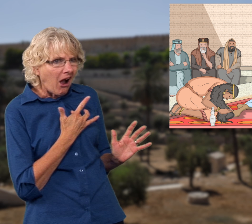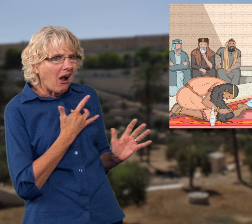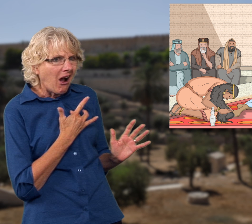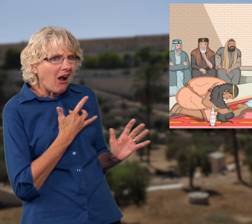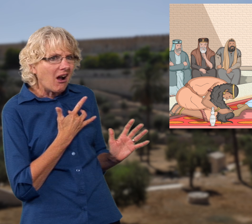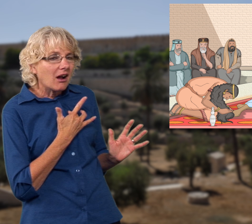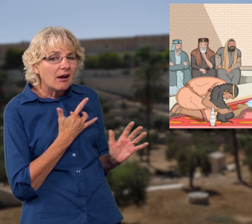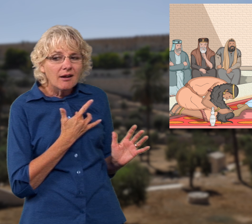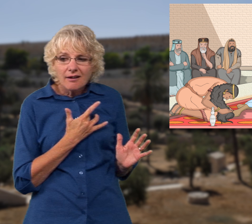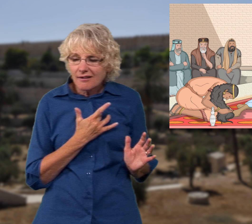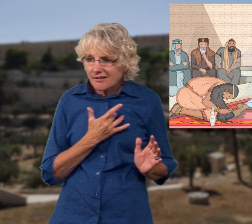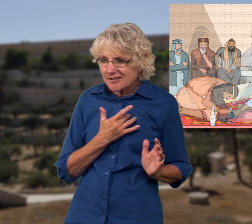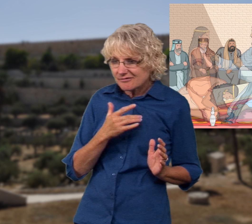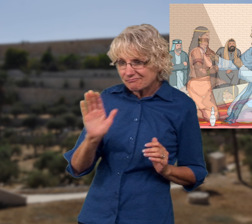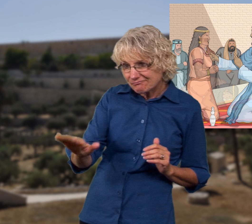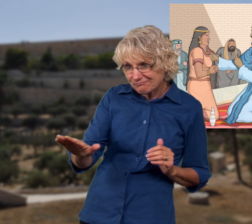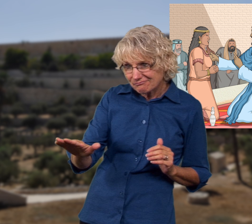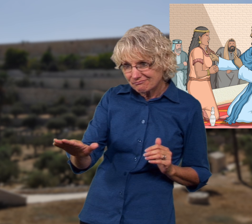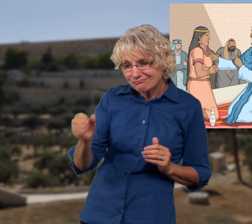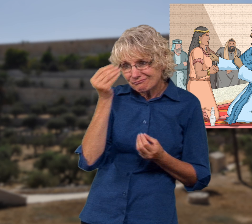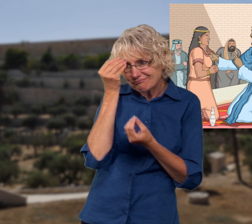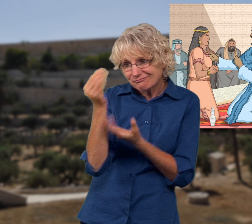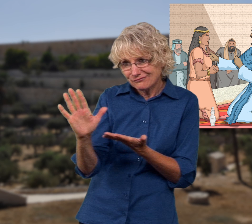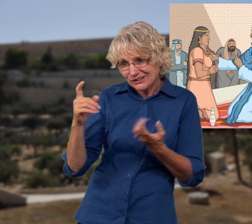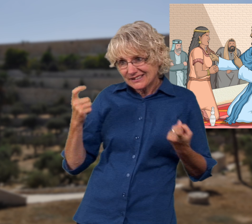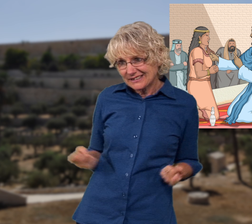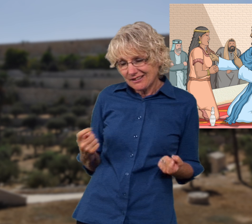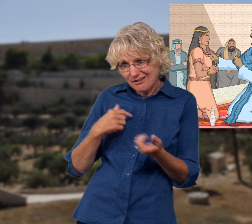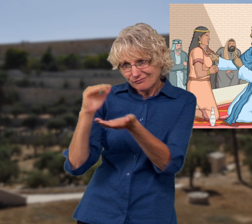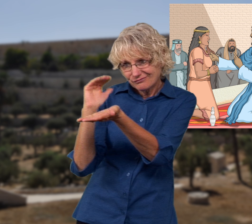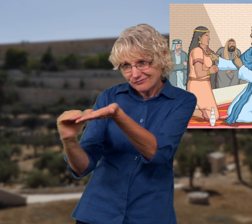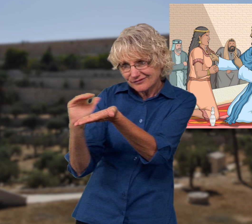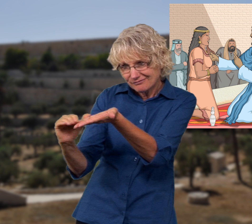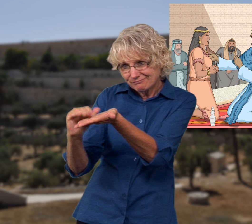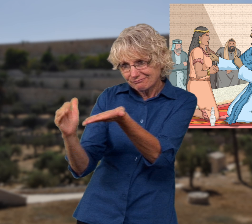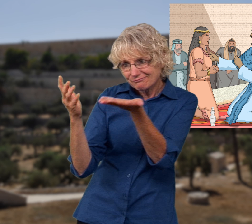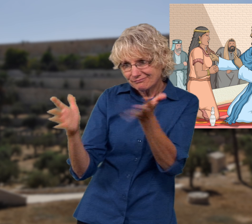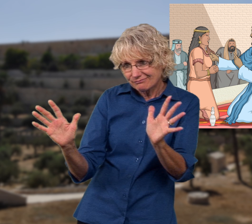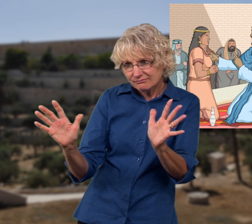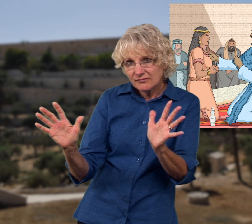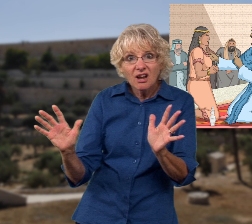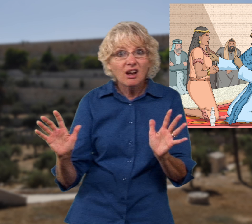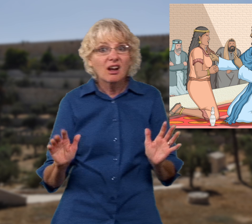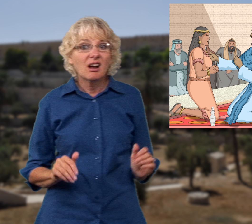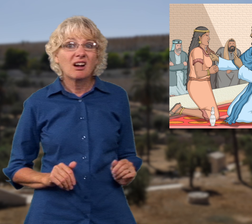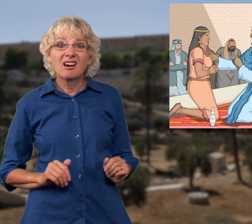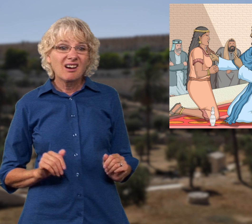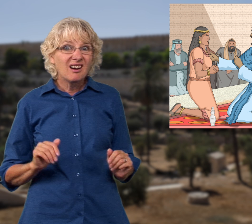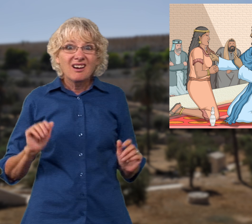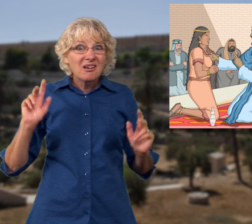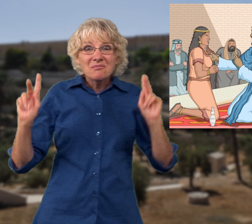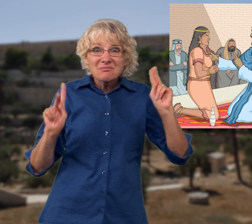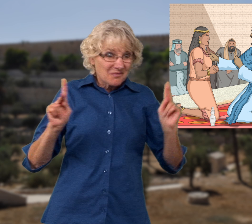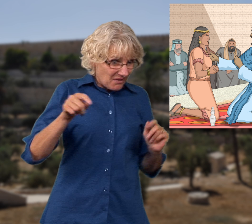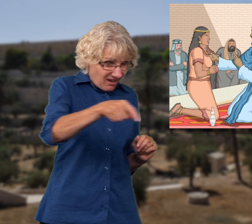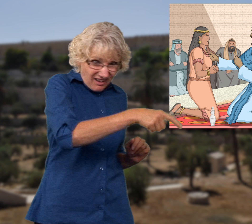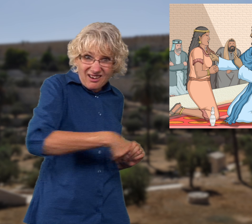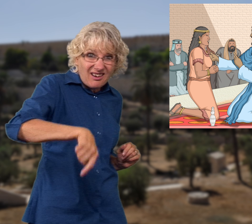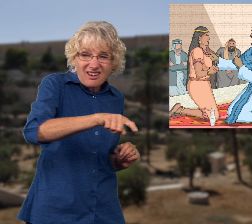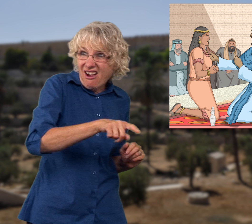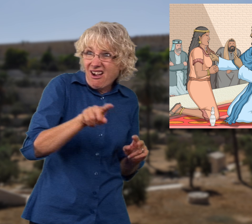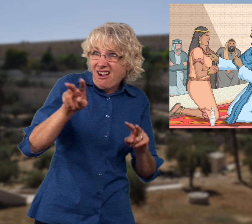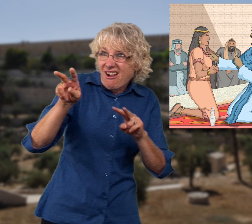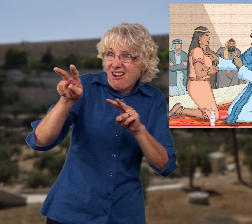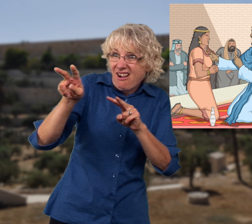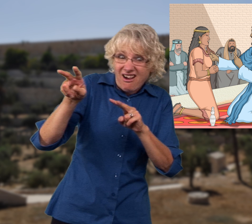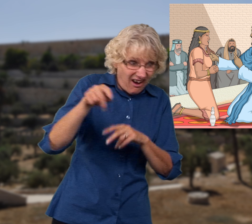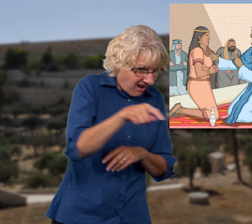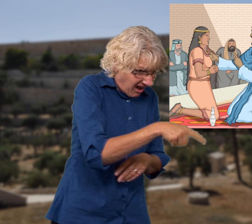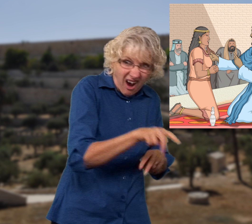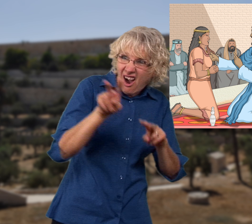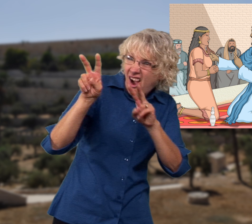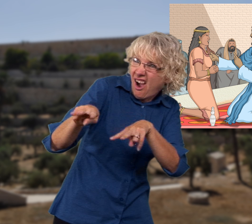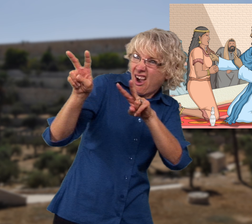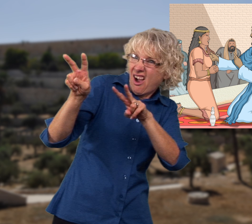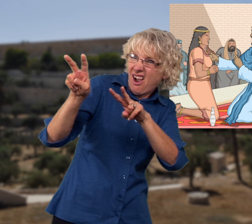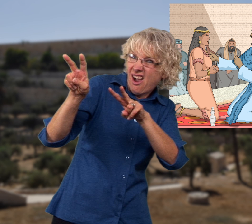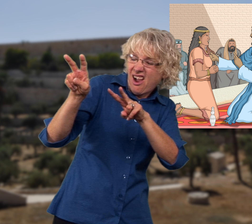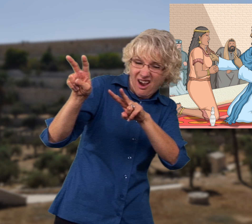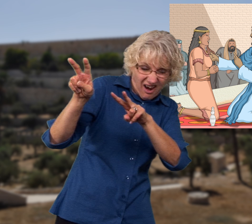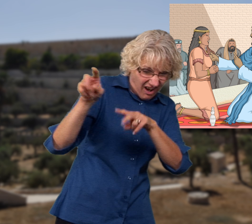Then Jesus said to her, “Your sins are forgiven.”